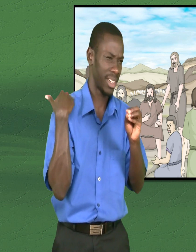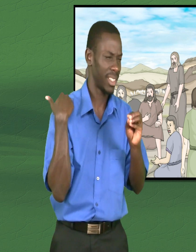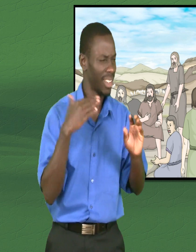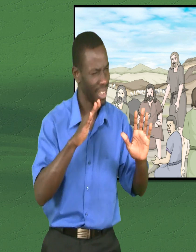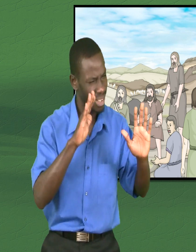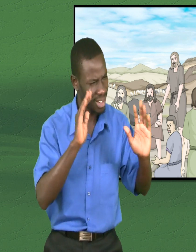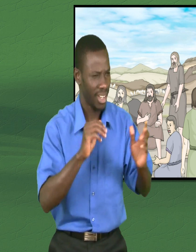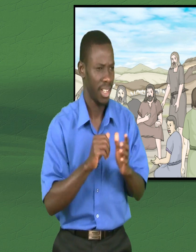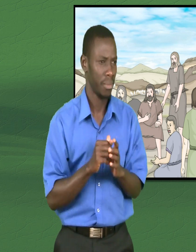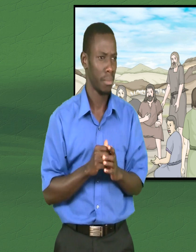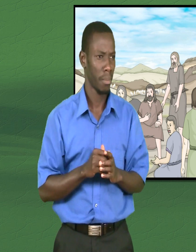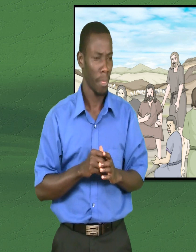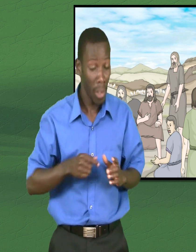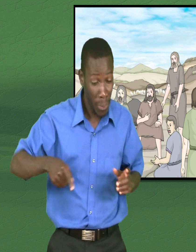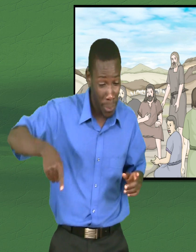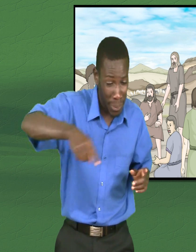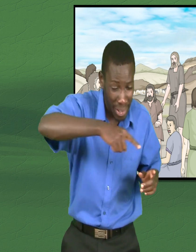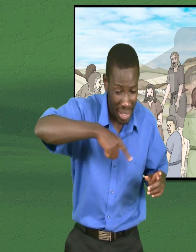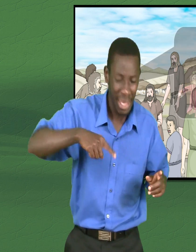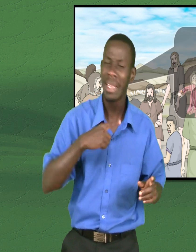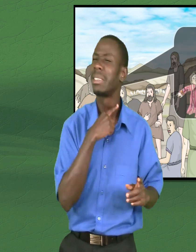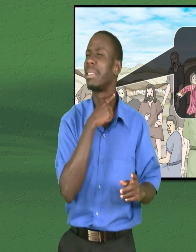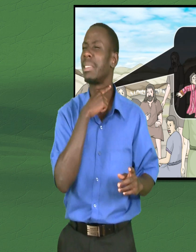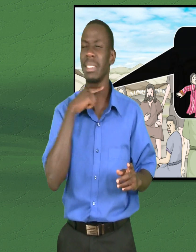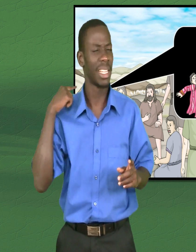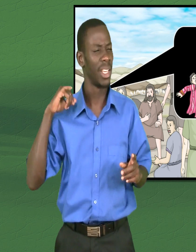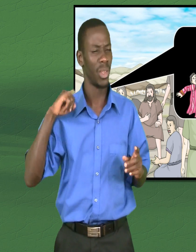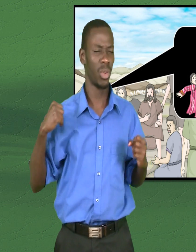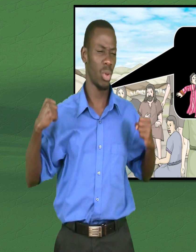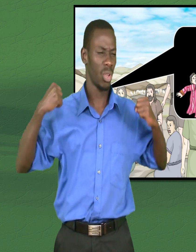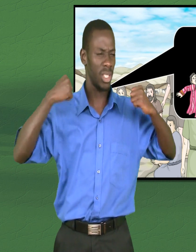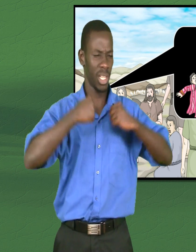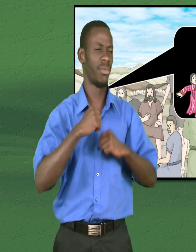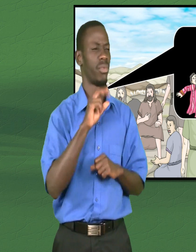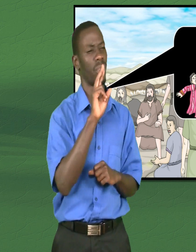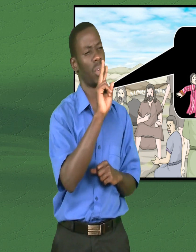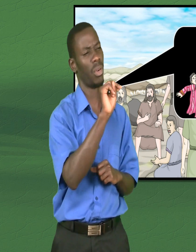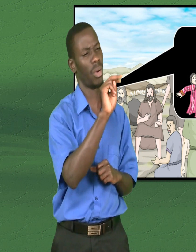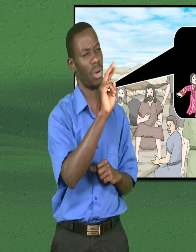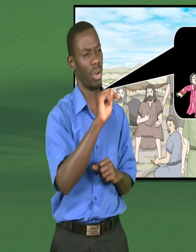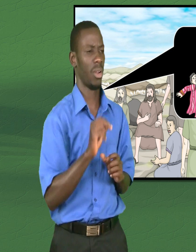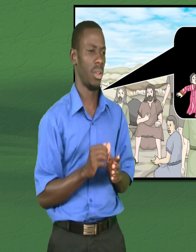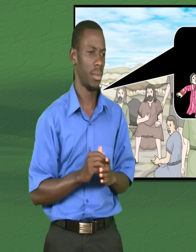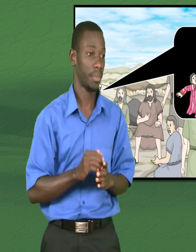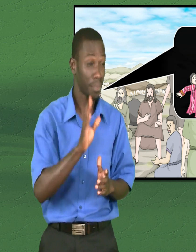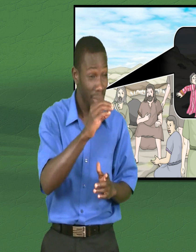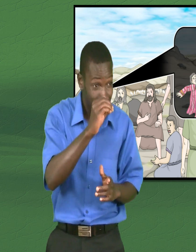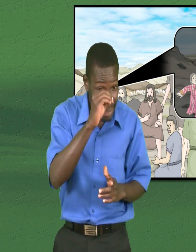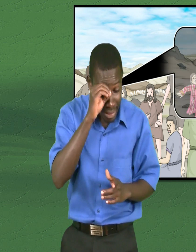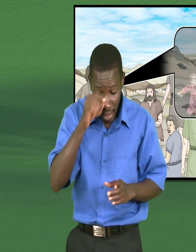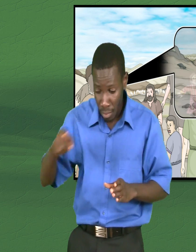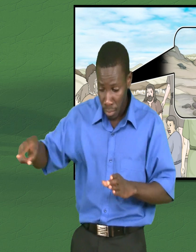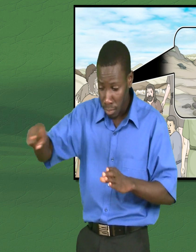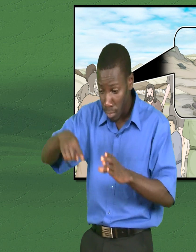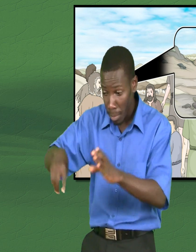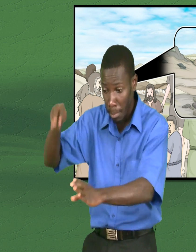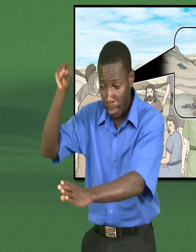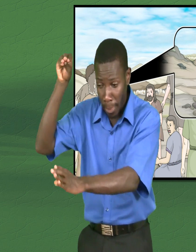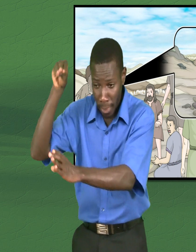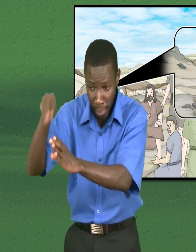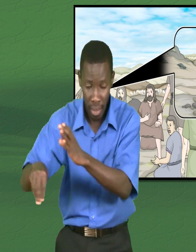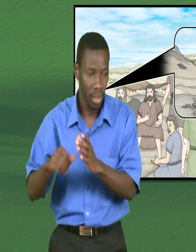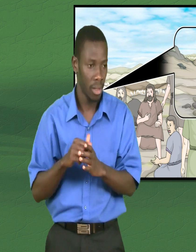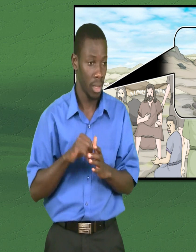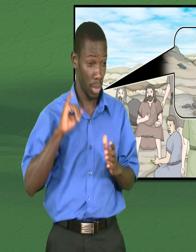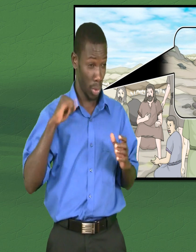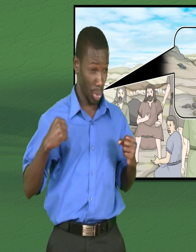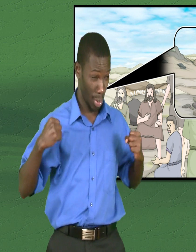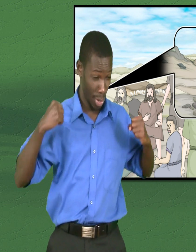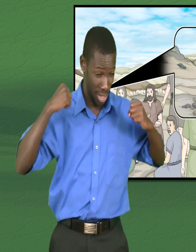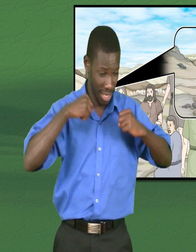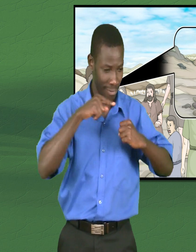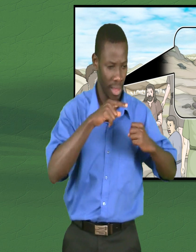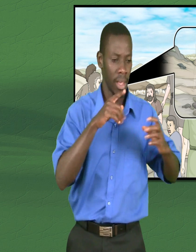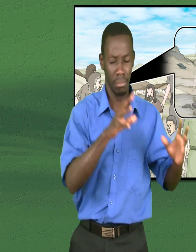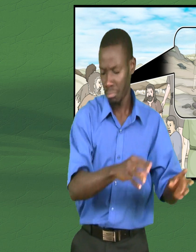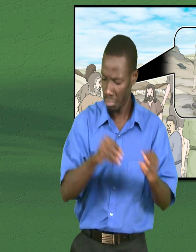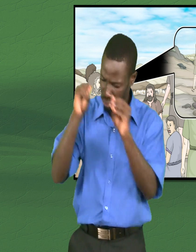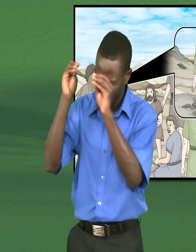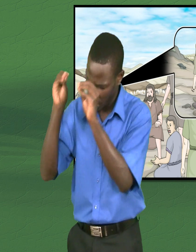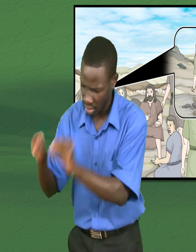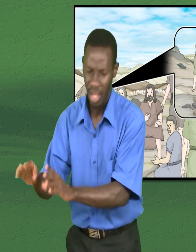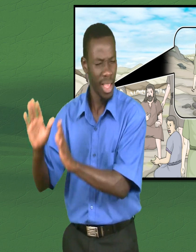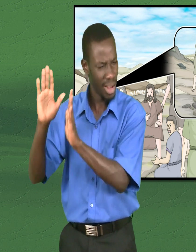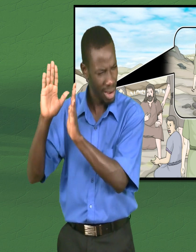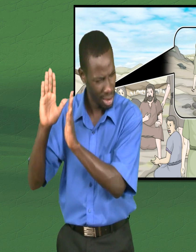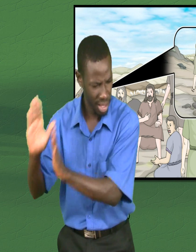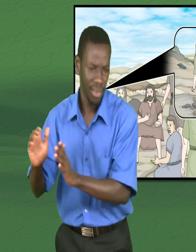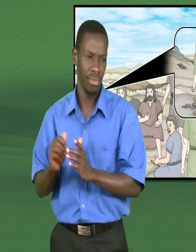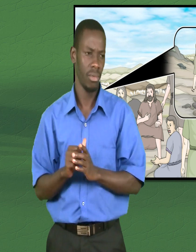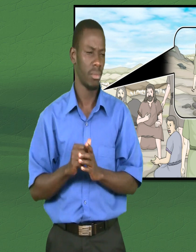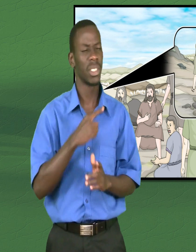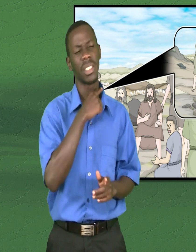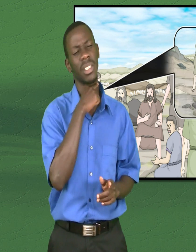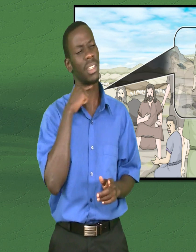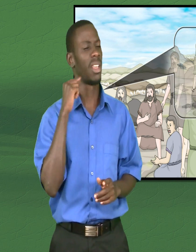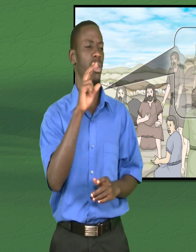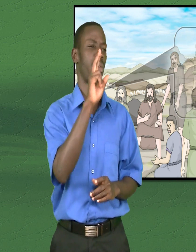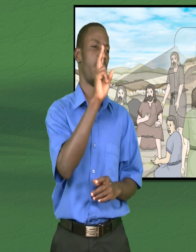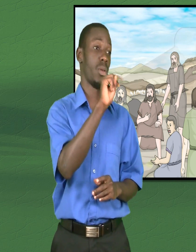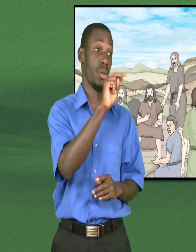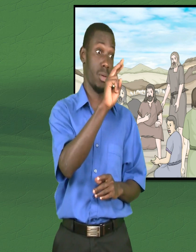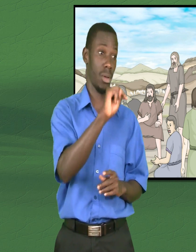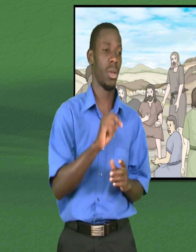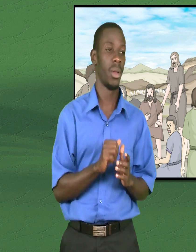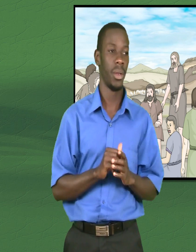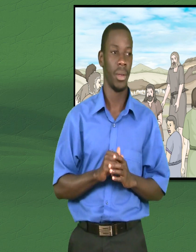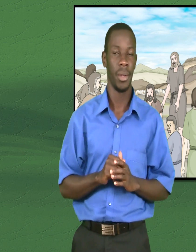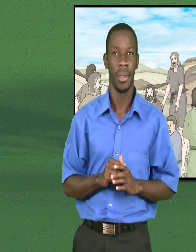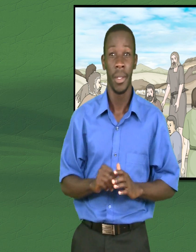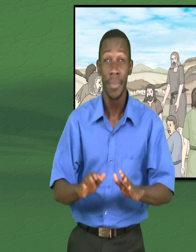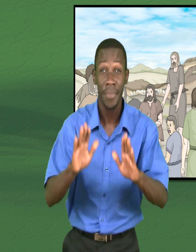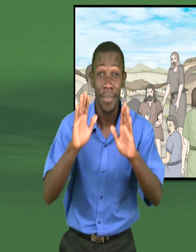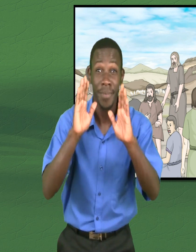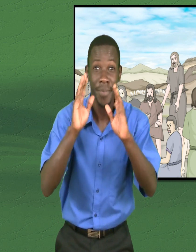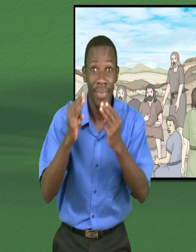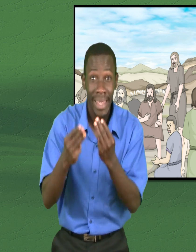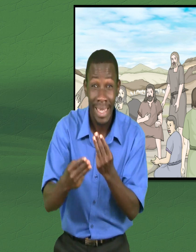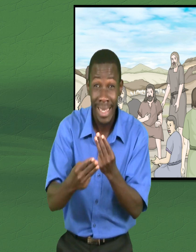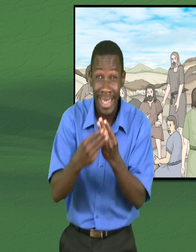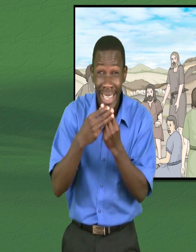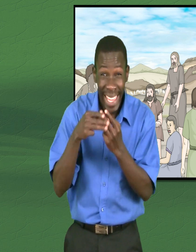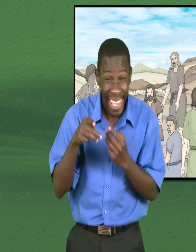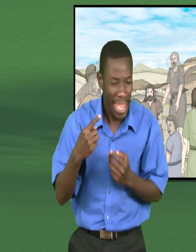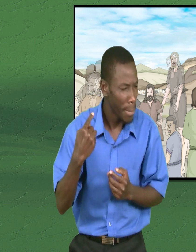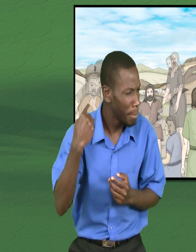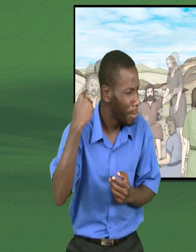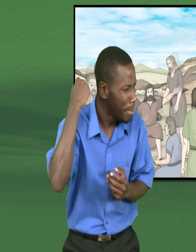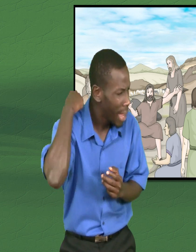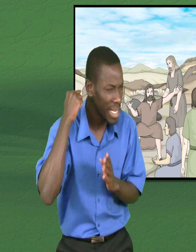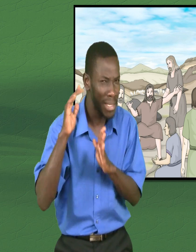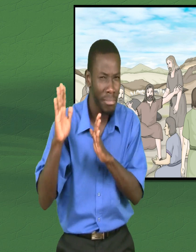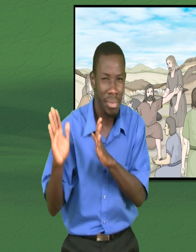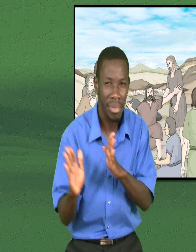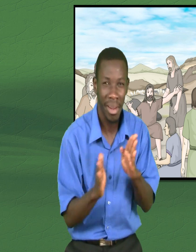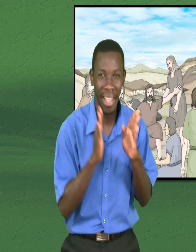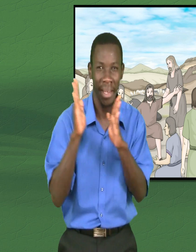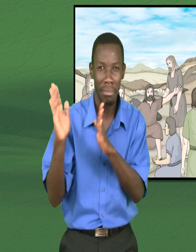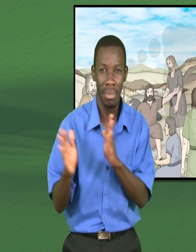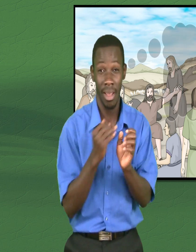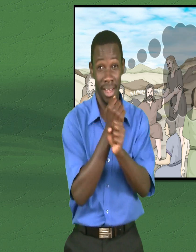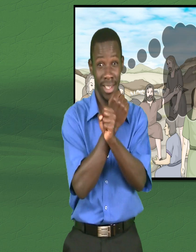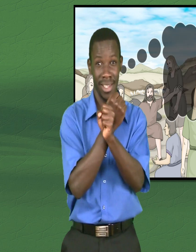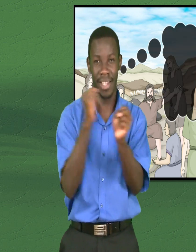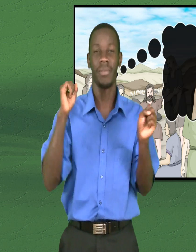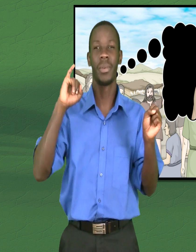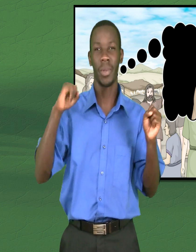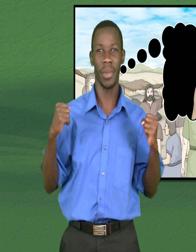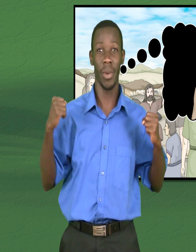“Let us not take his life,” he said. “Do not shed his blood. Throw him into this pit in the wilderness, but do not lay a hand on him.”